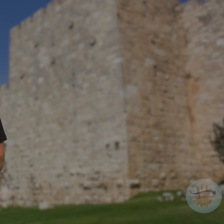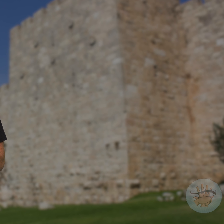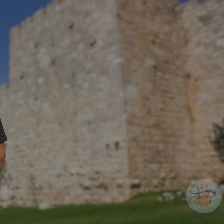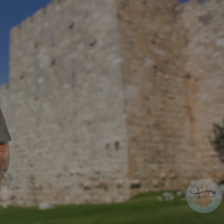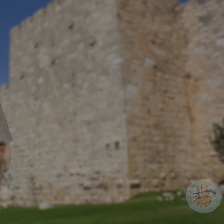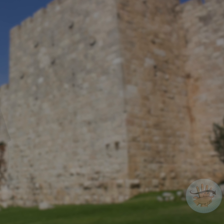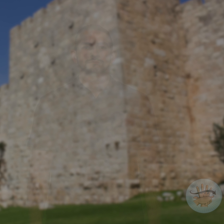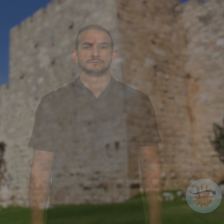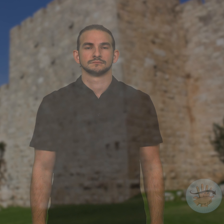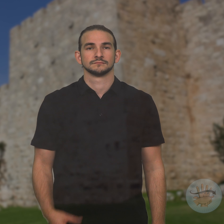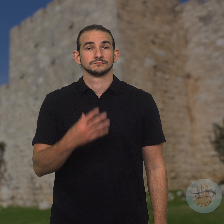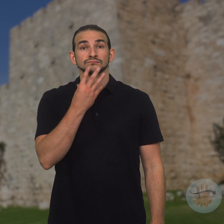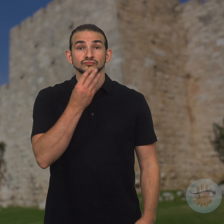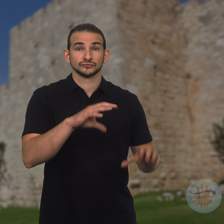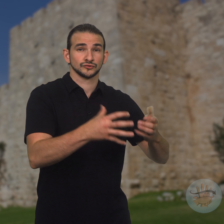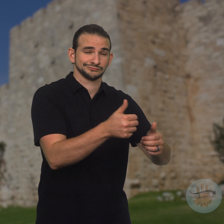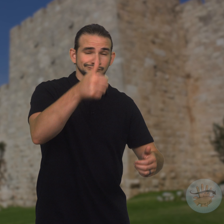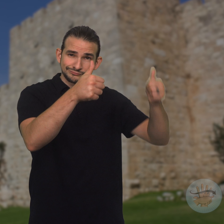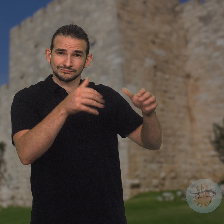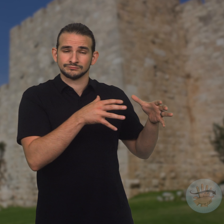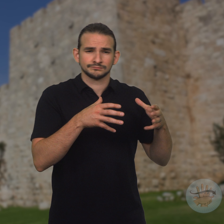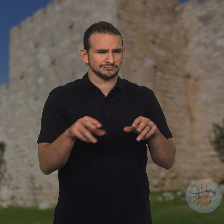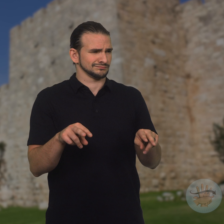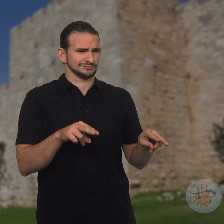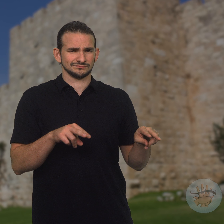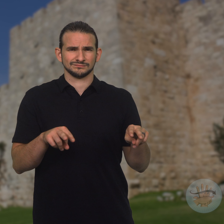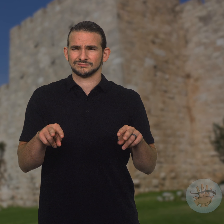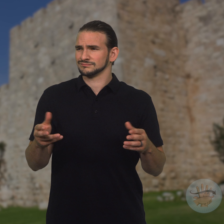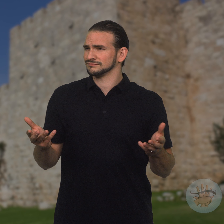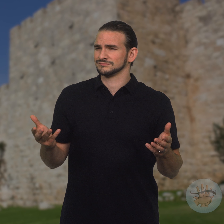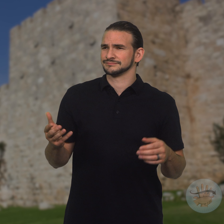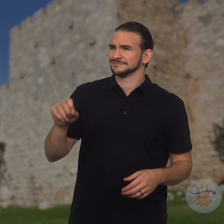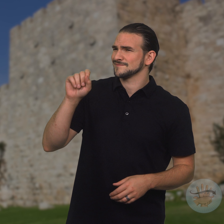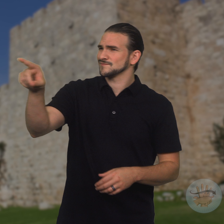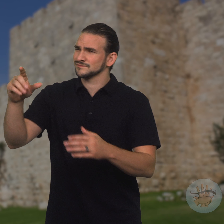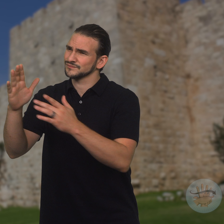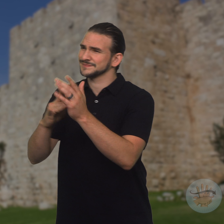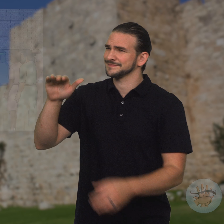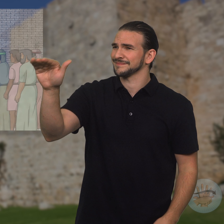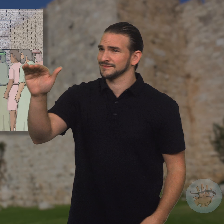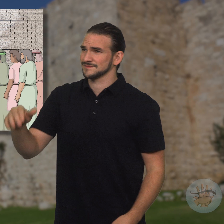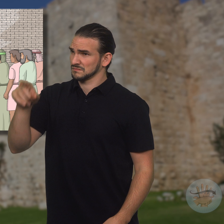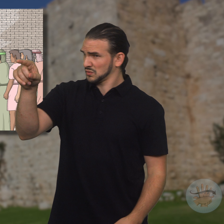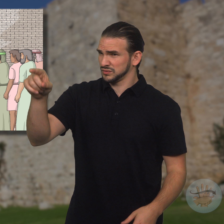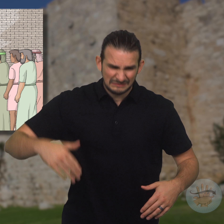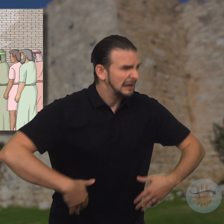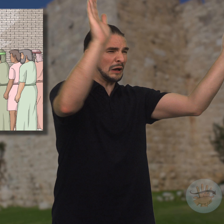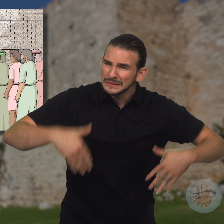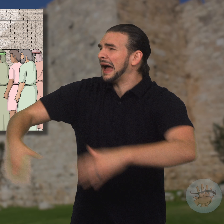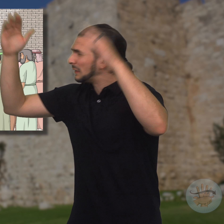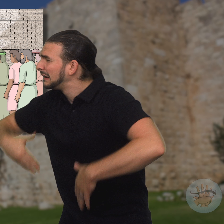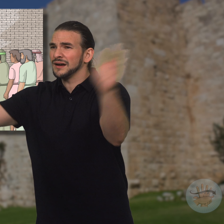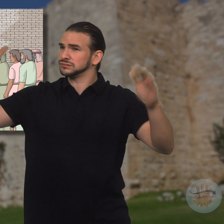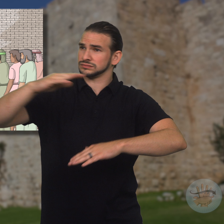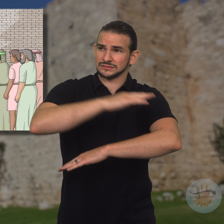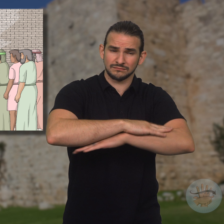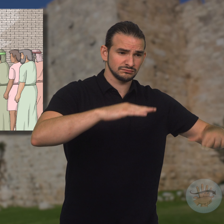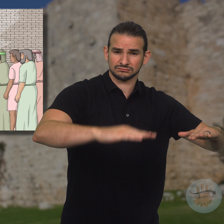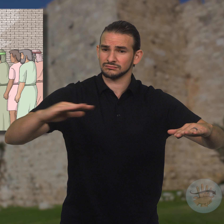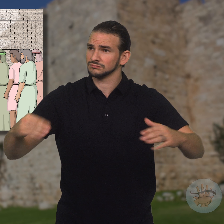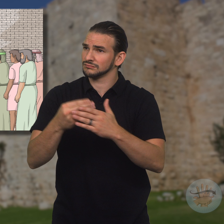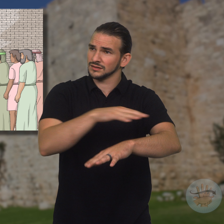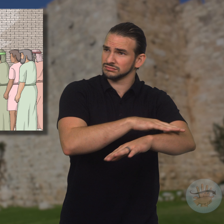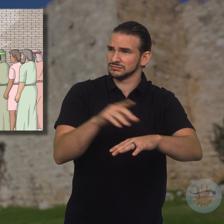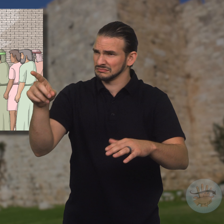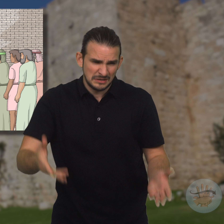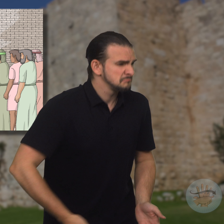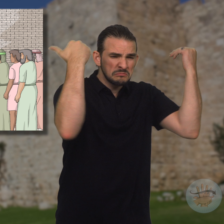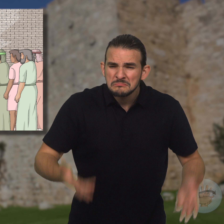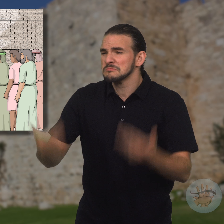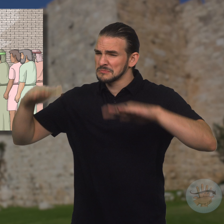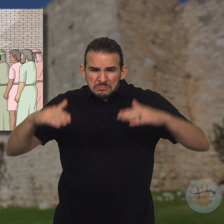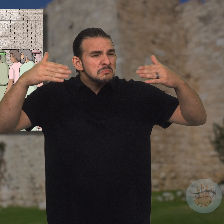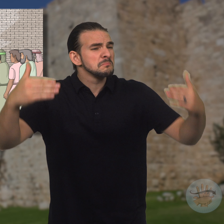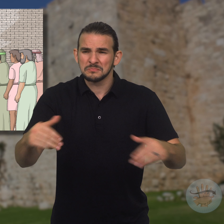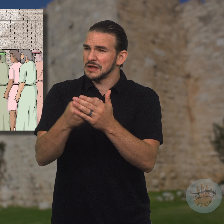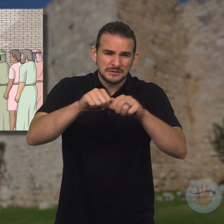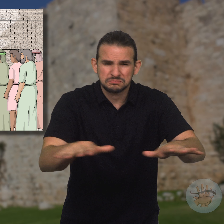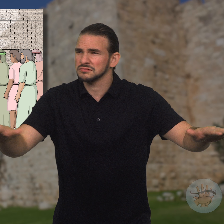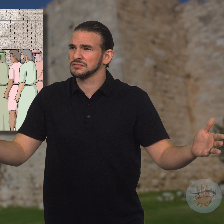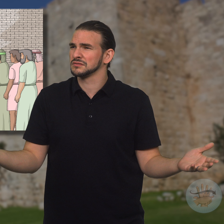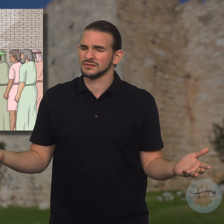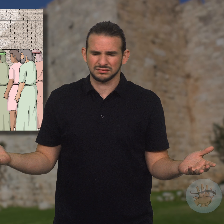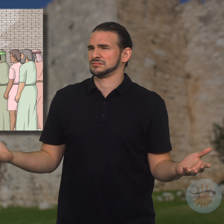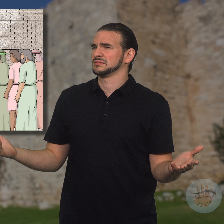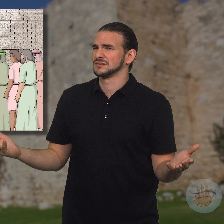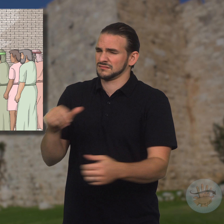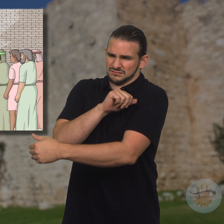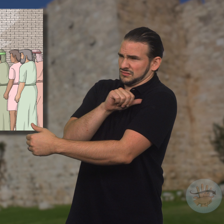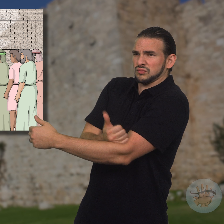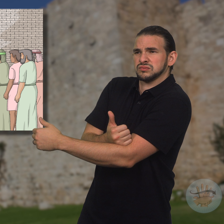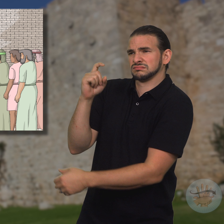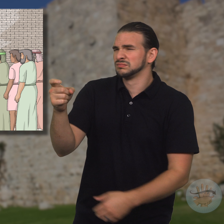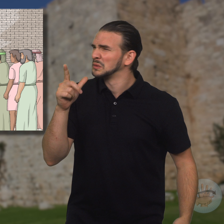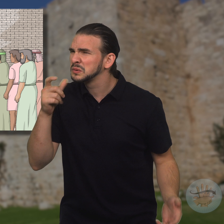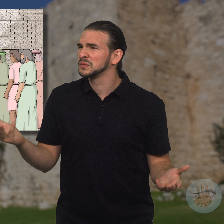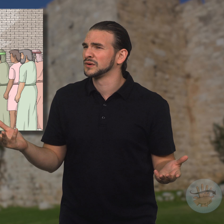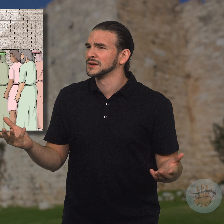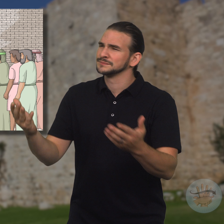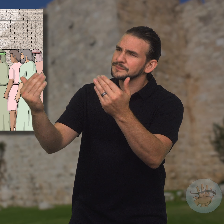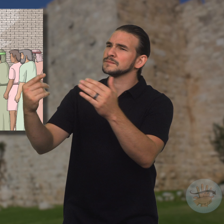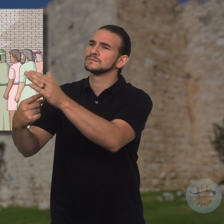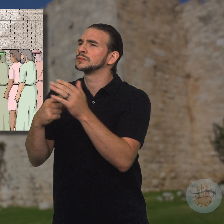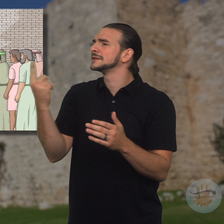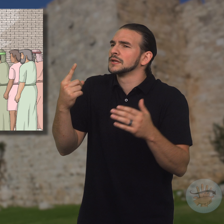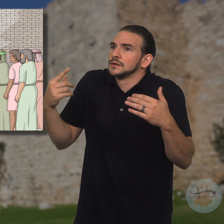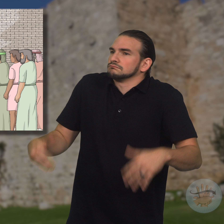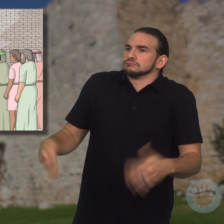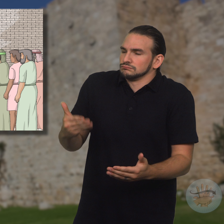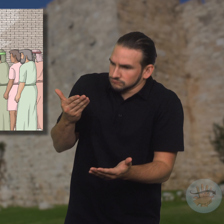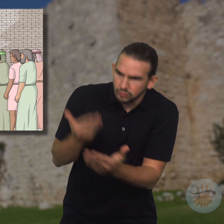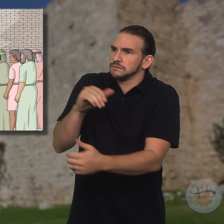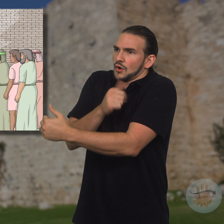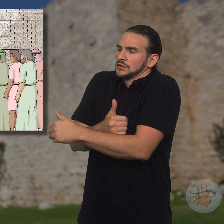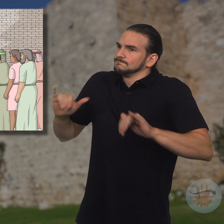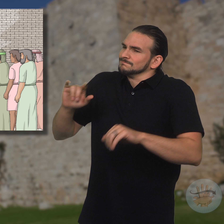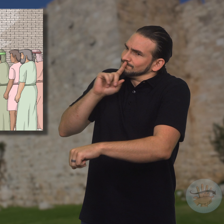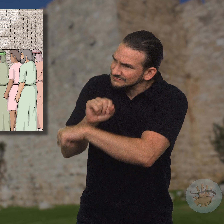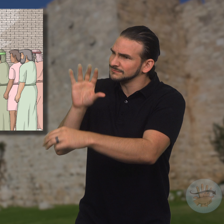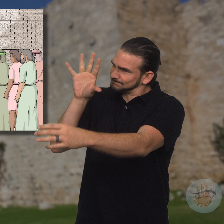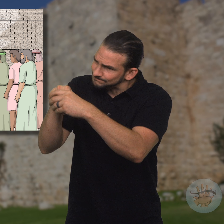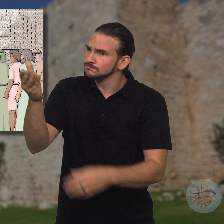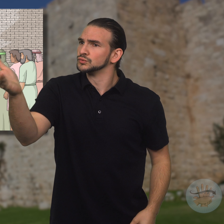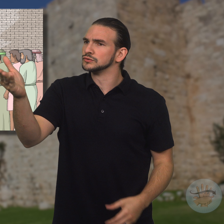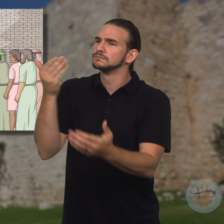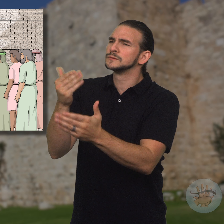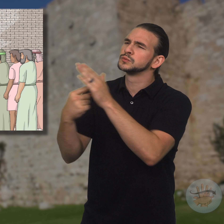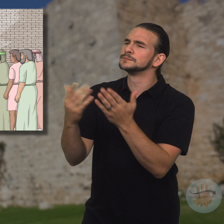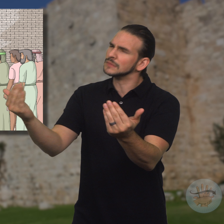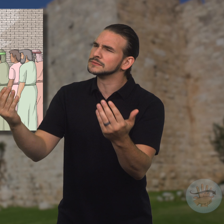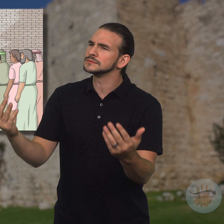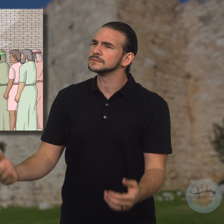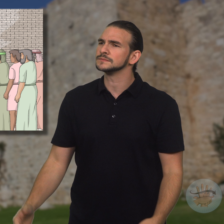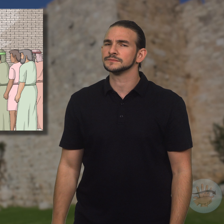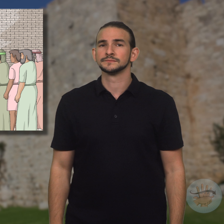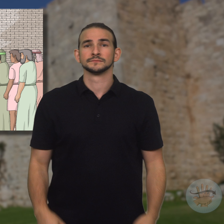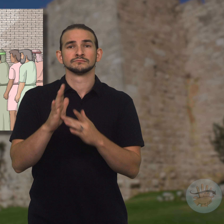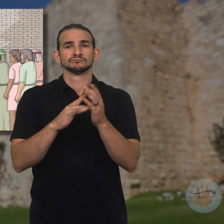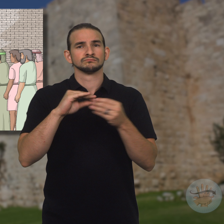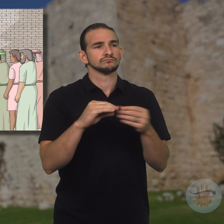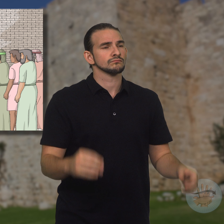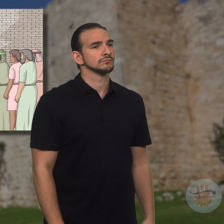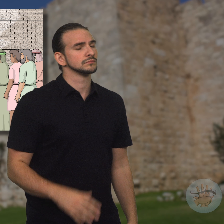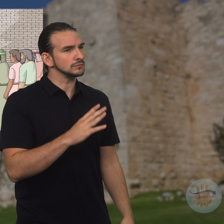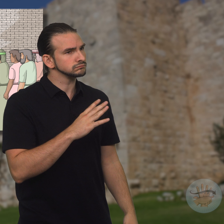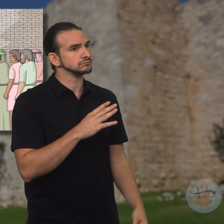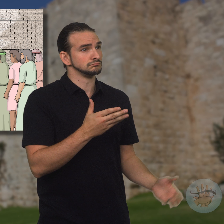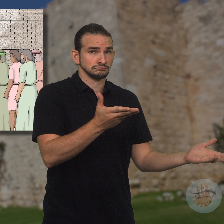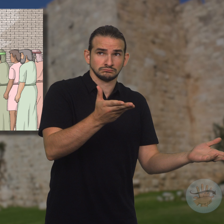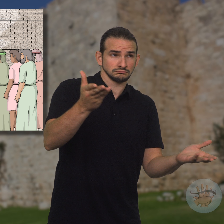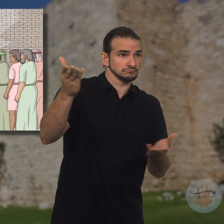On account of this, the Jews demanded, “What sign can You show us to prove Your authority to do these things?”